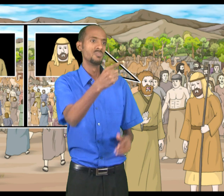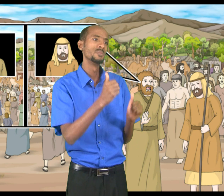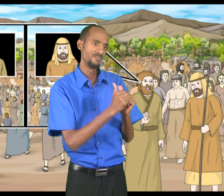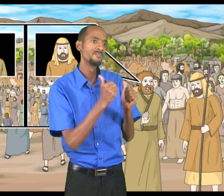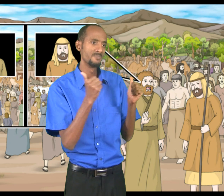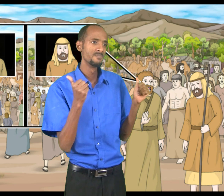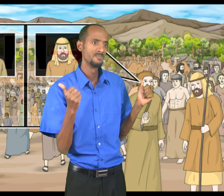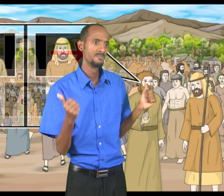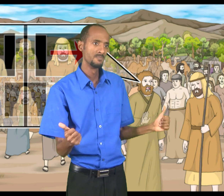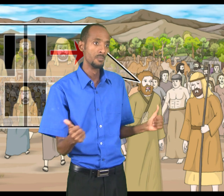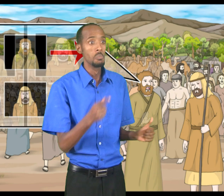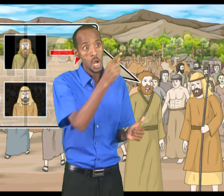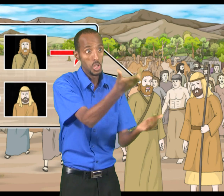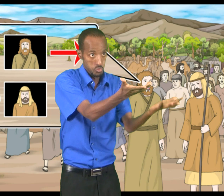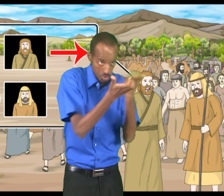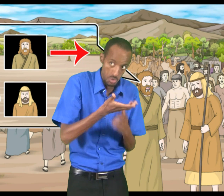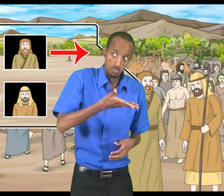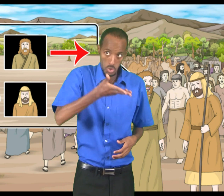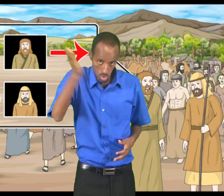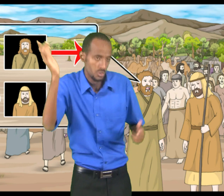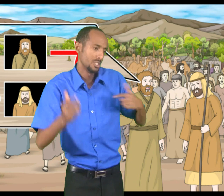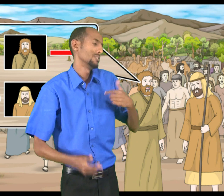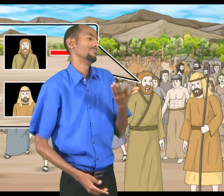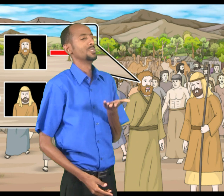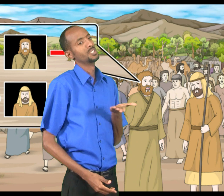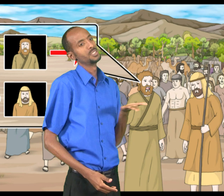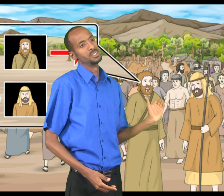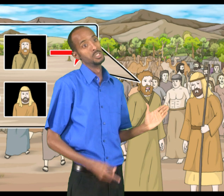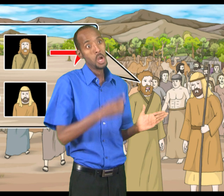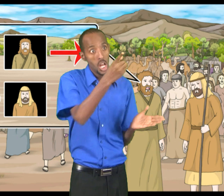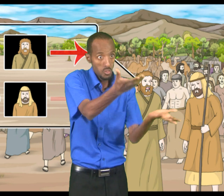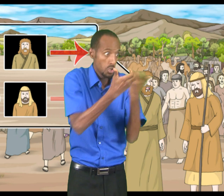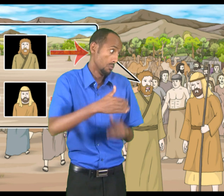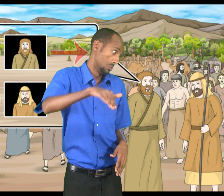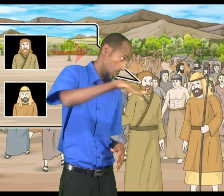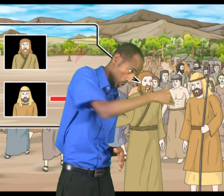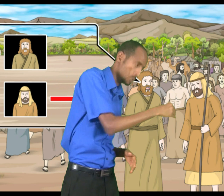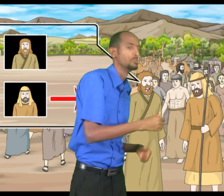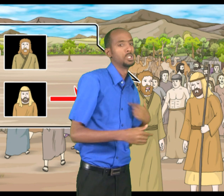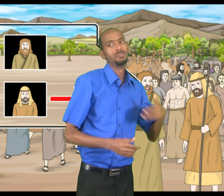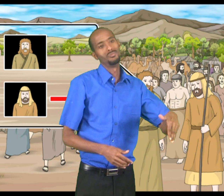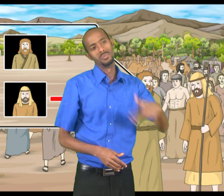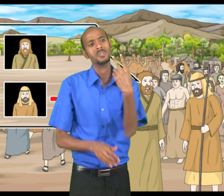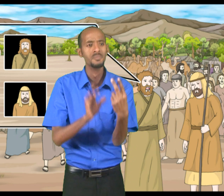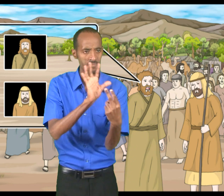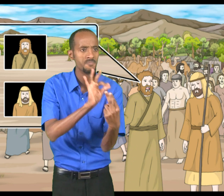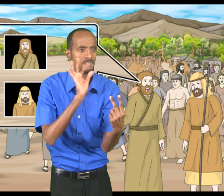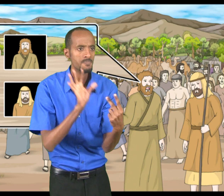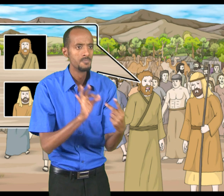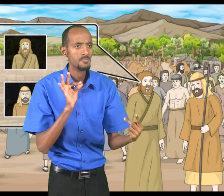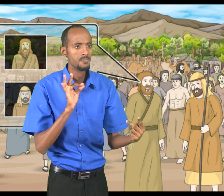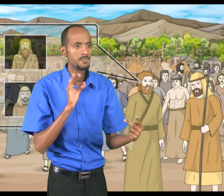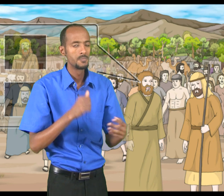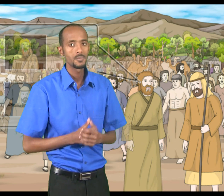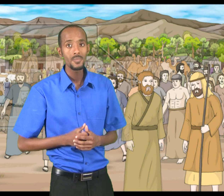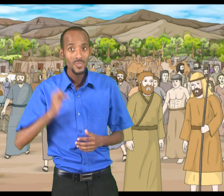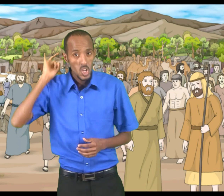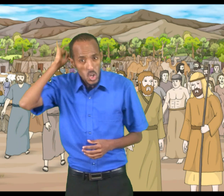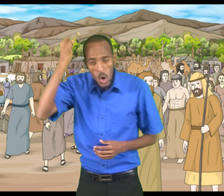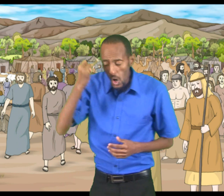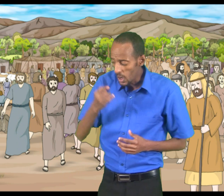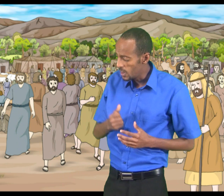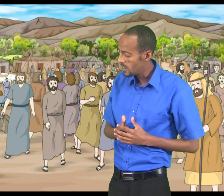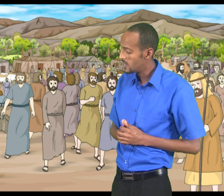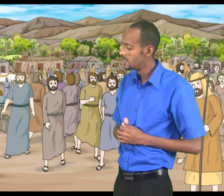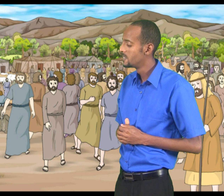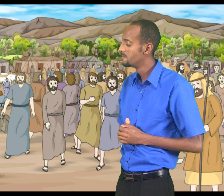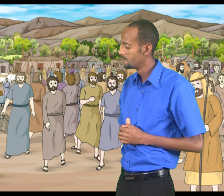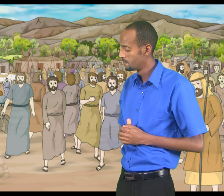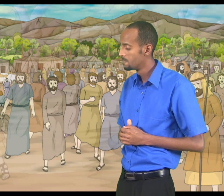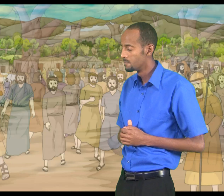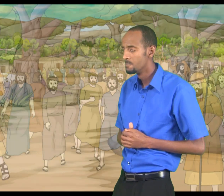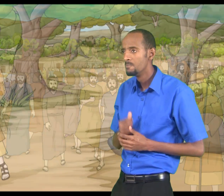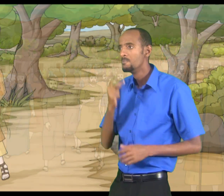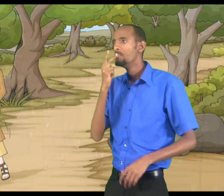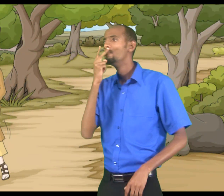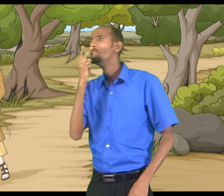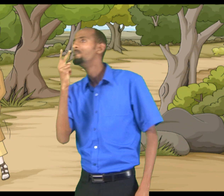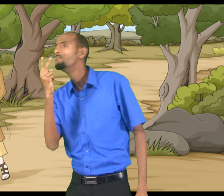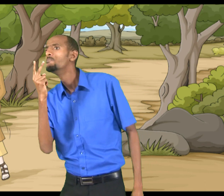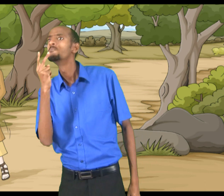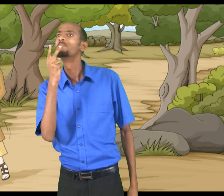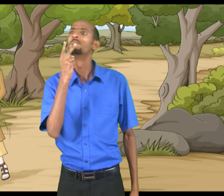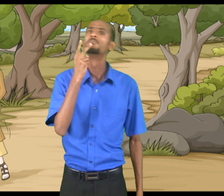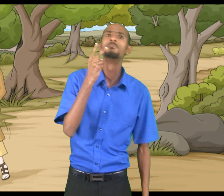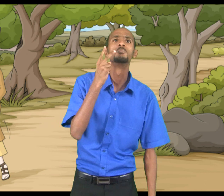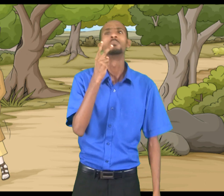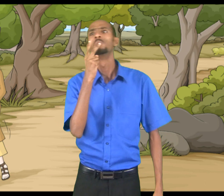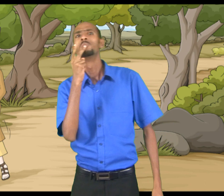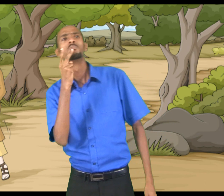If you go to the left, I will go to the right; if you go to the right, I will go to the left.”